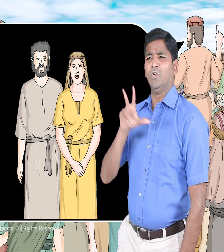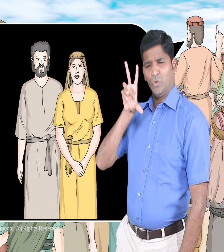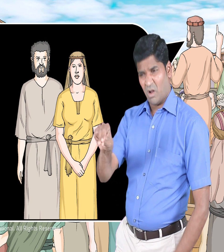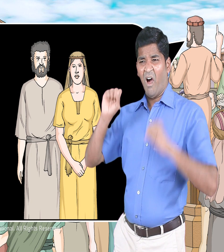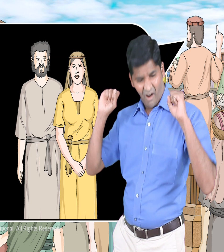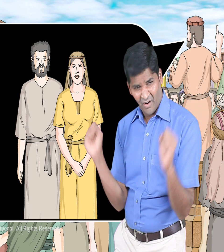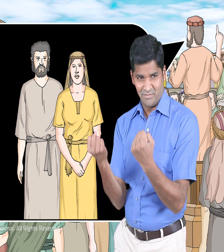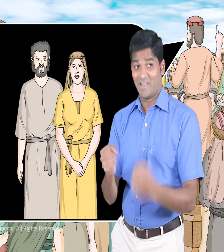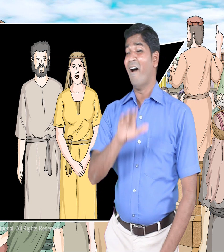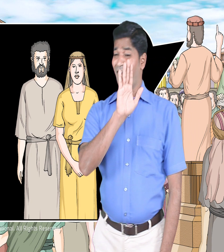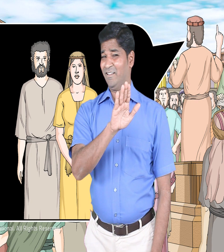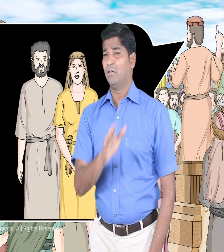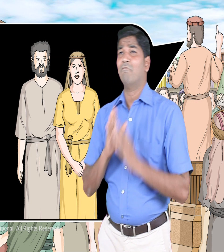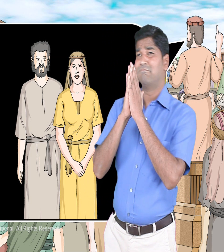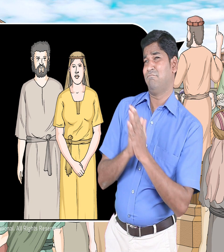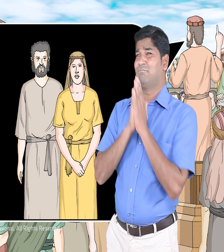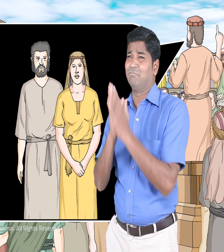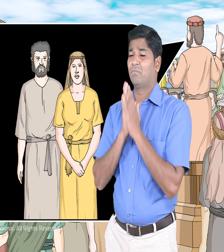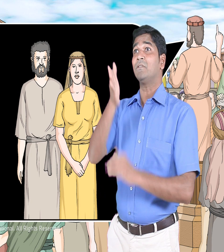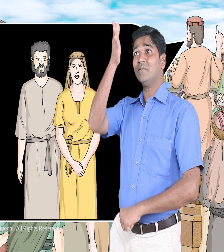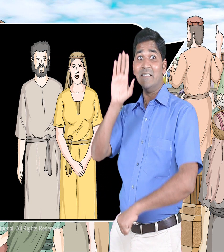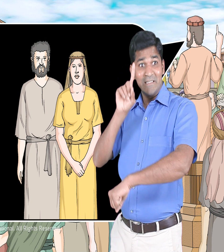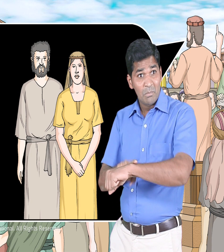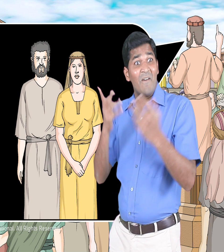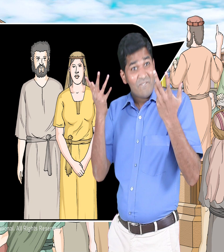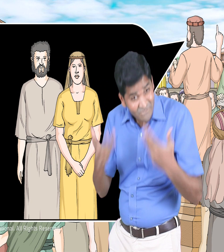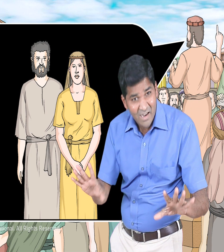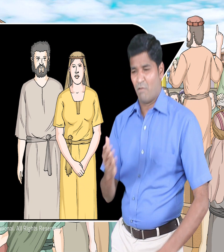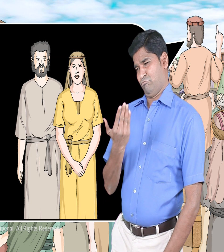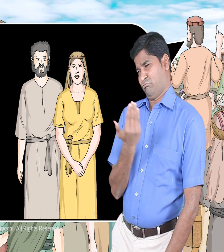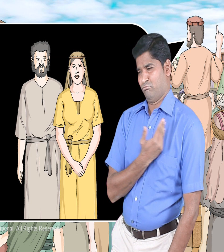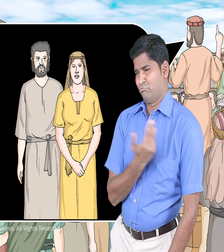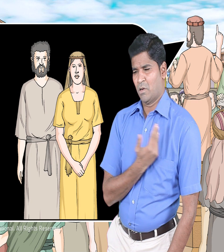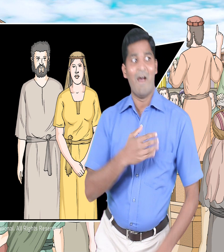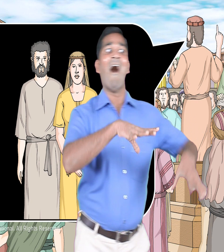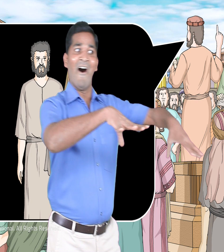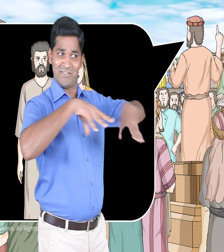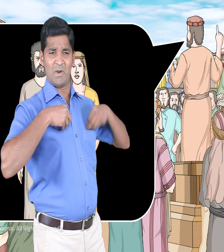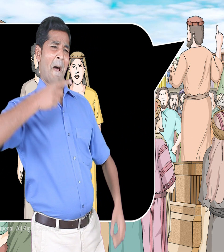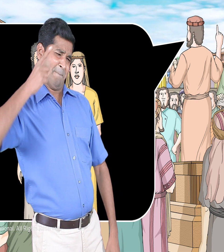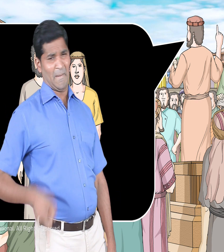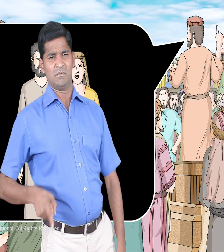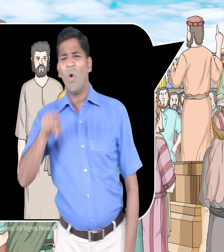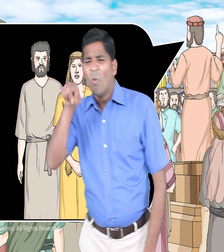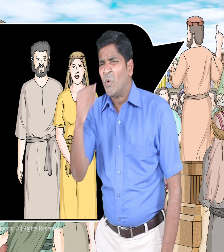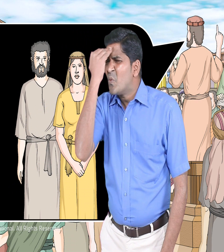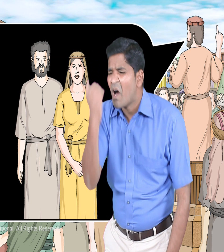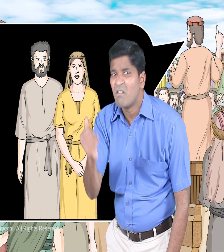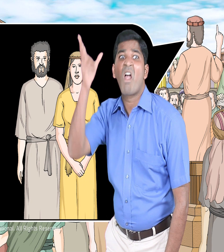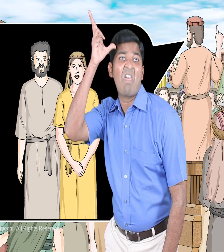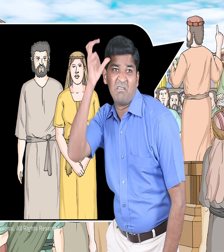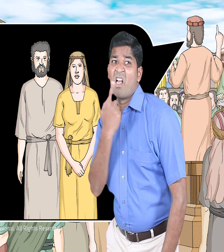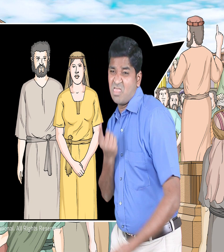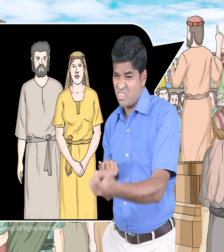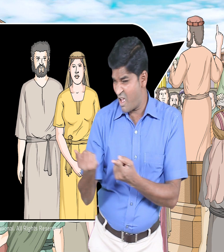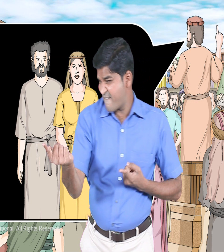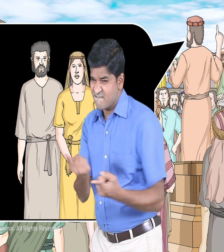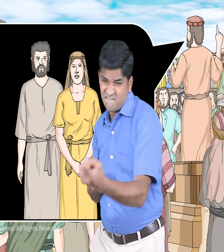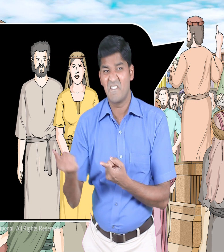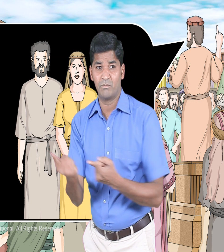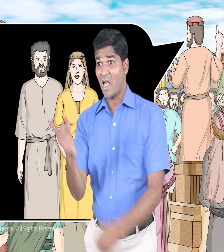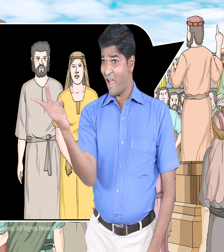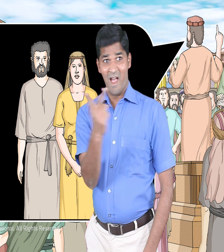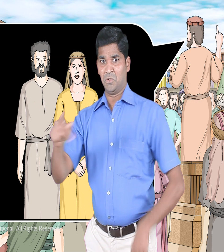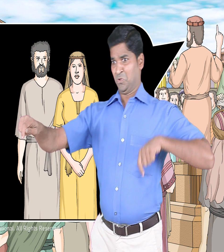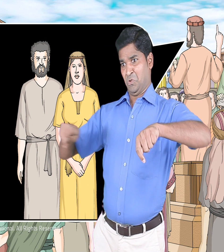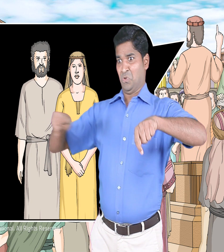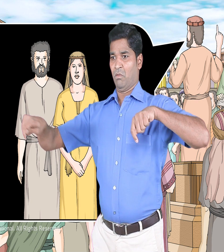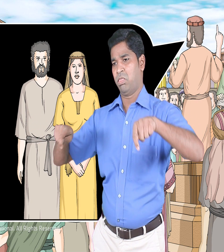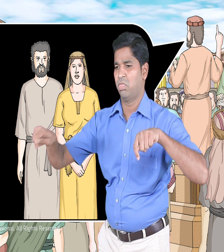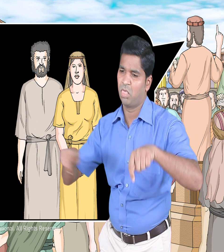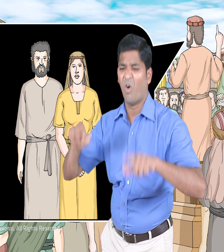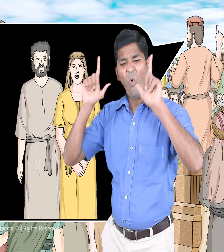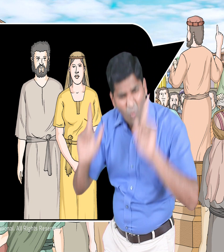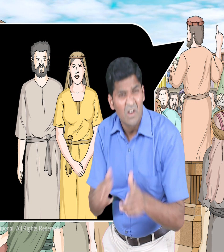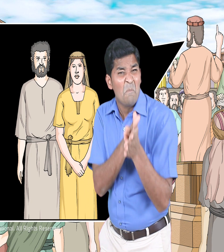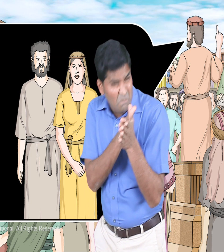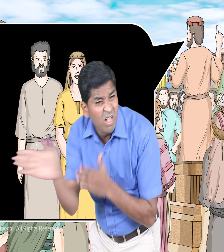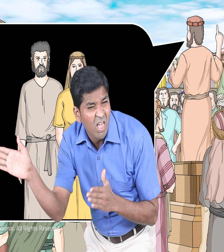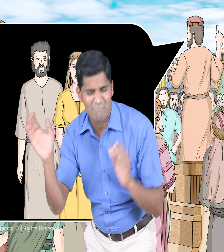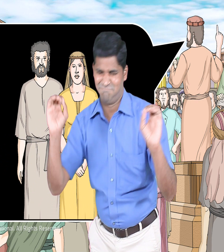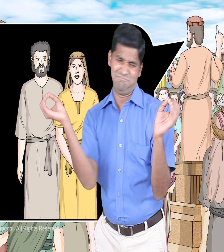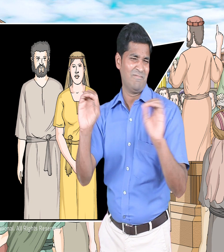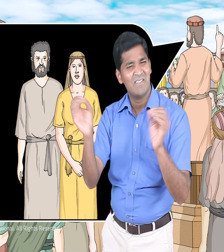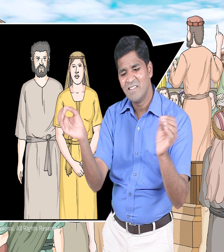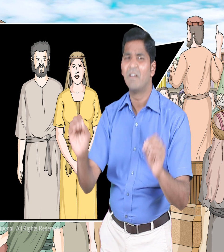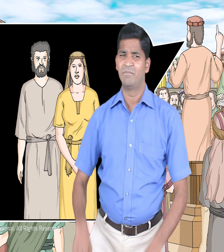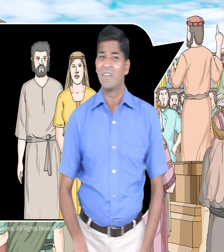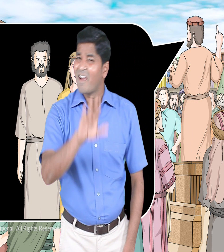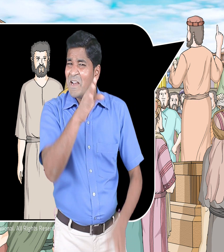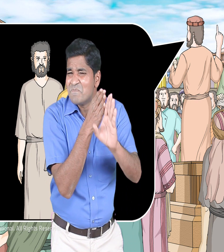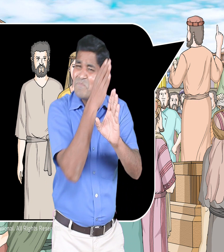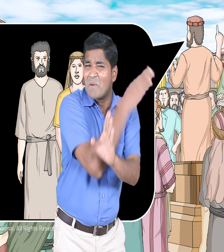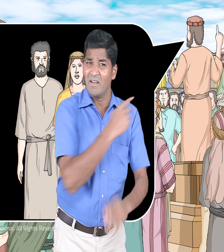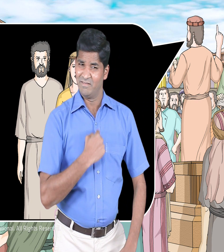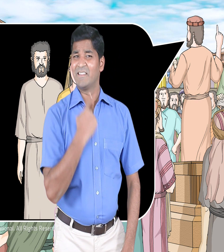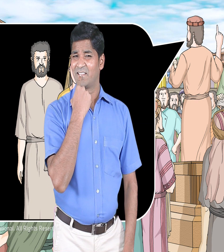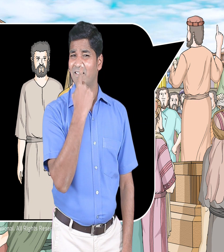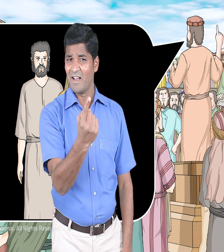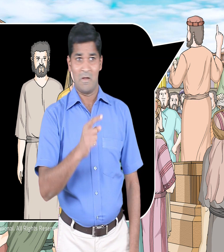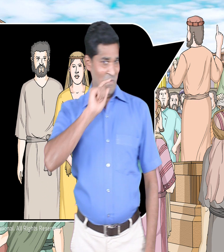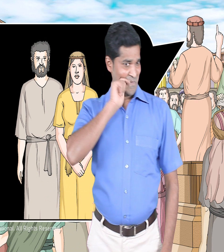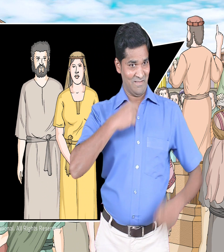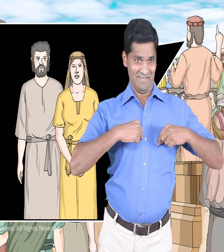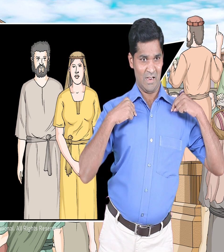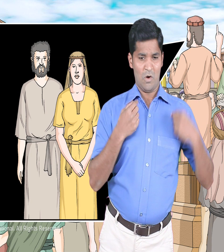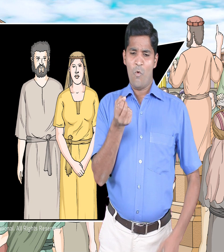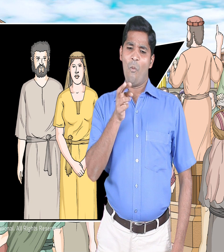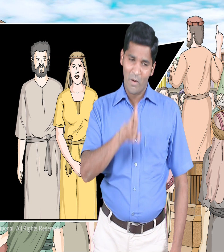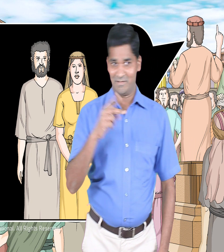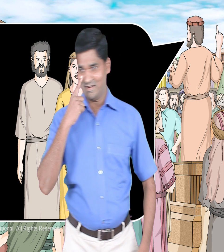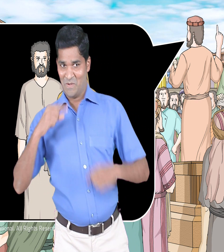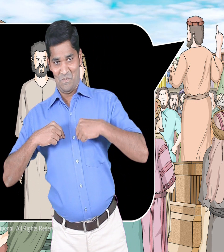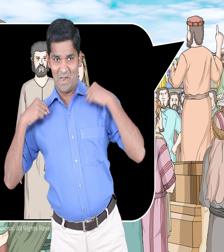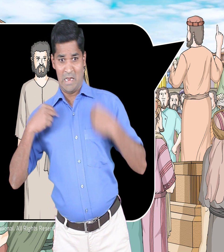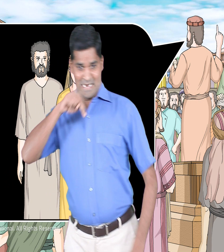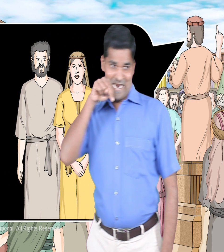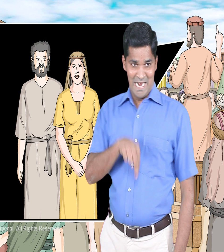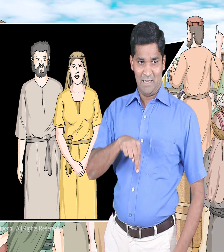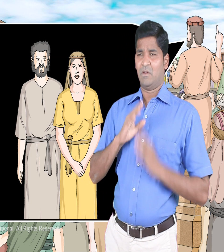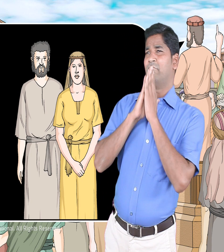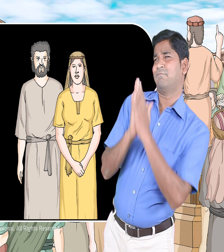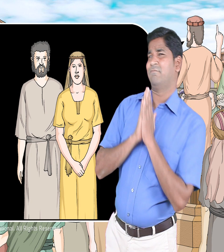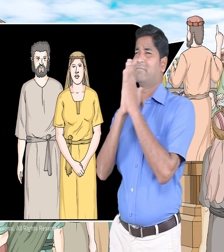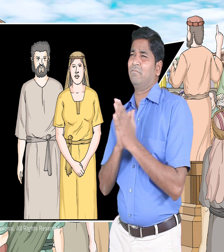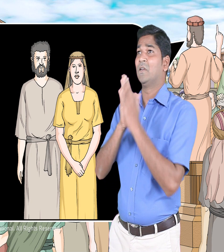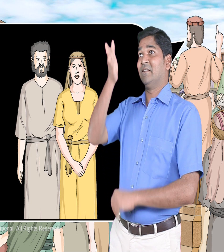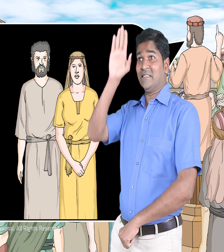Then come together again, so that Satan will not tempt you through your lack of self-control.